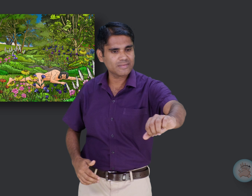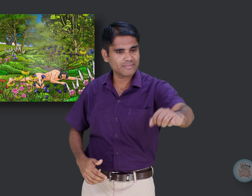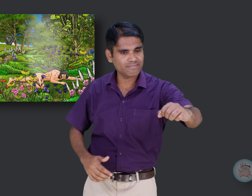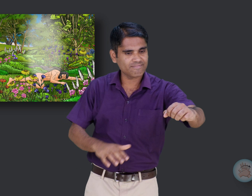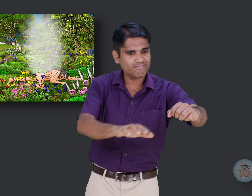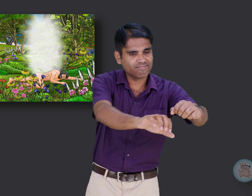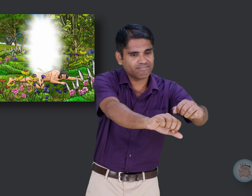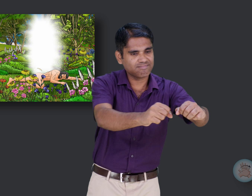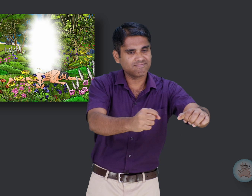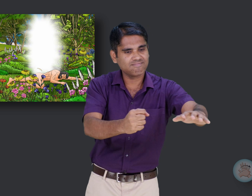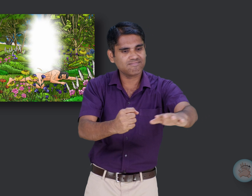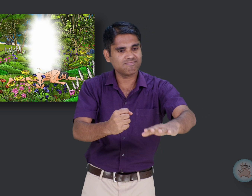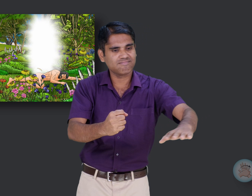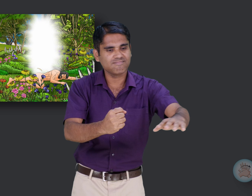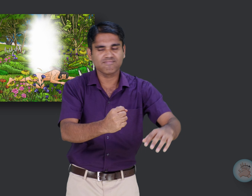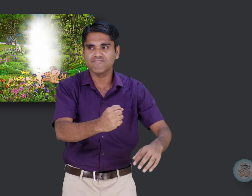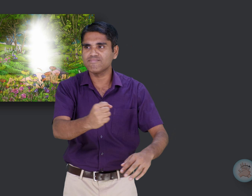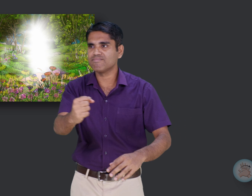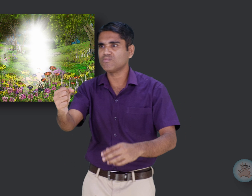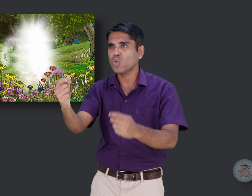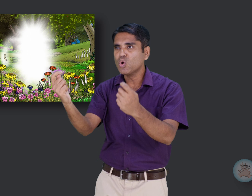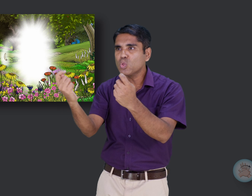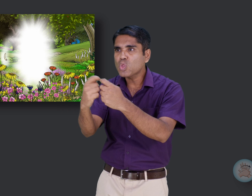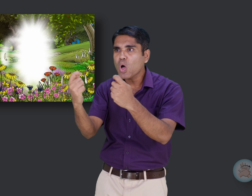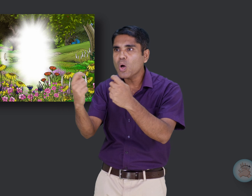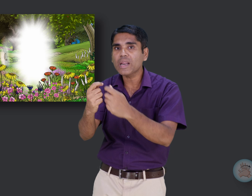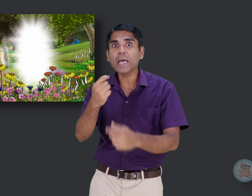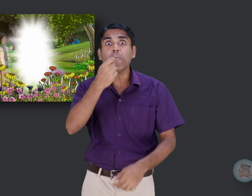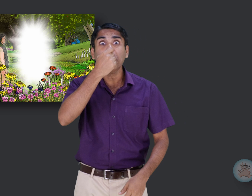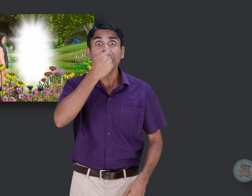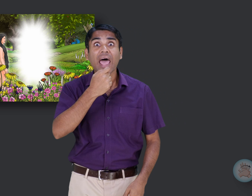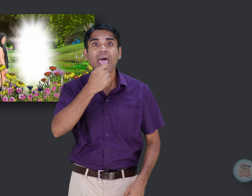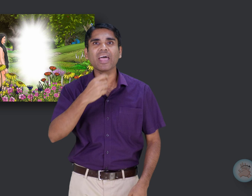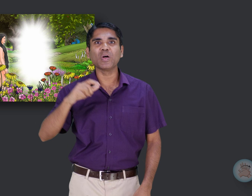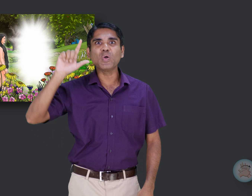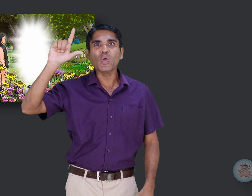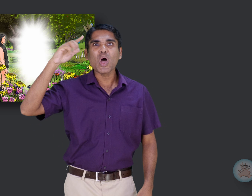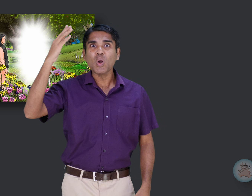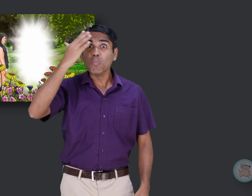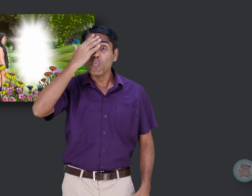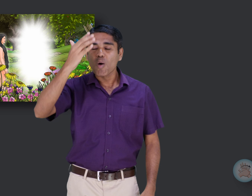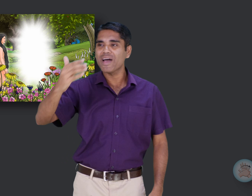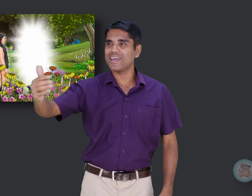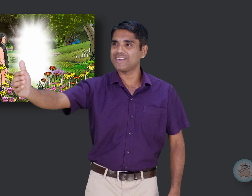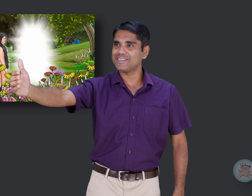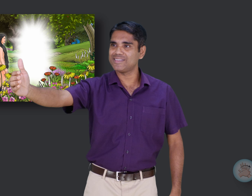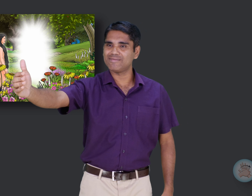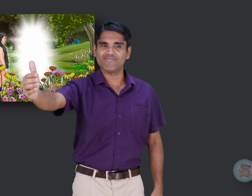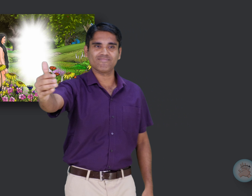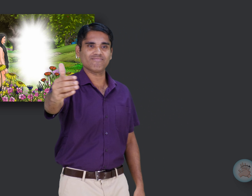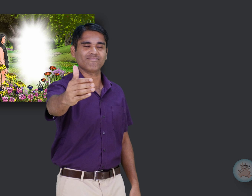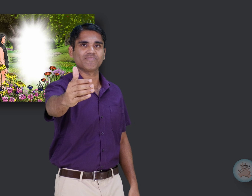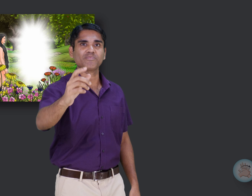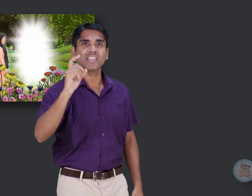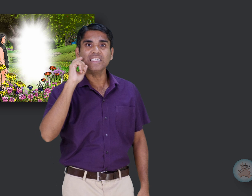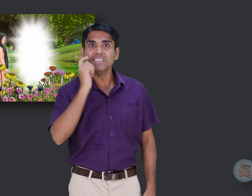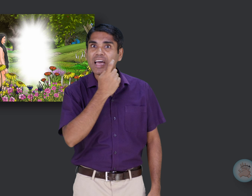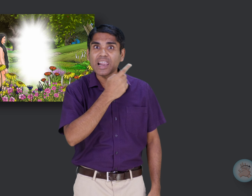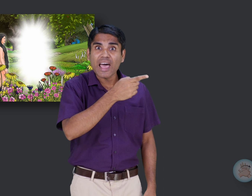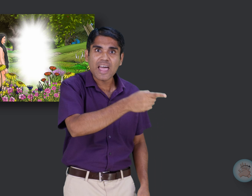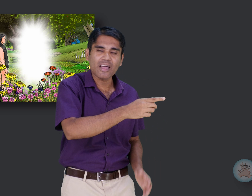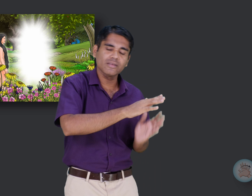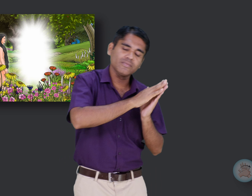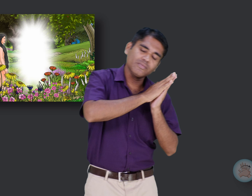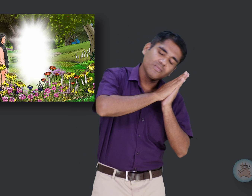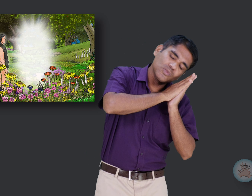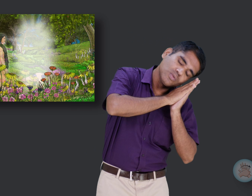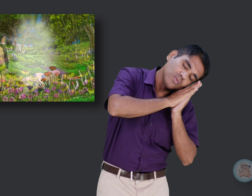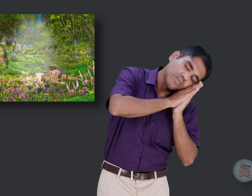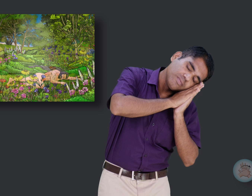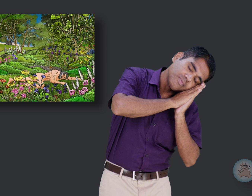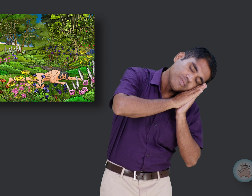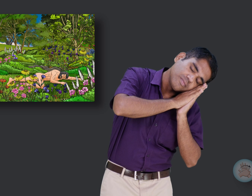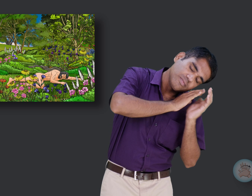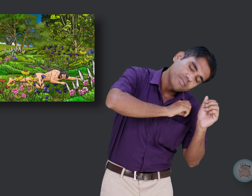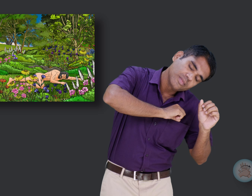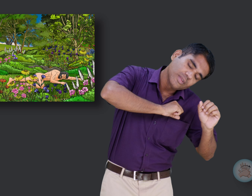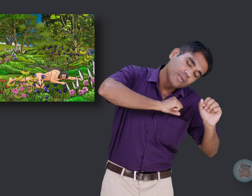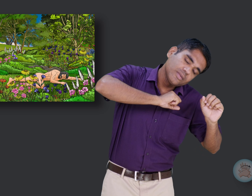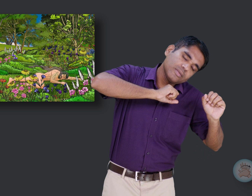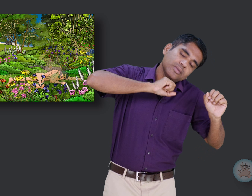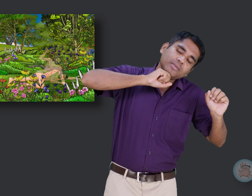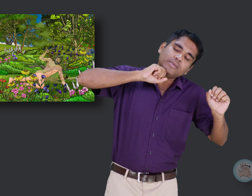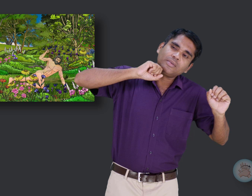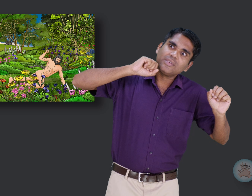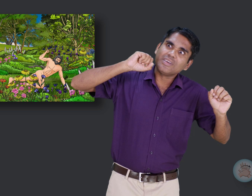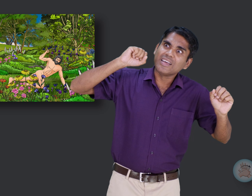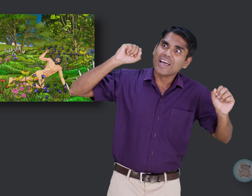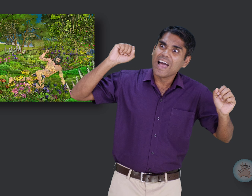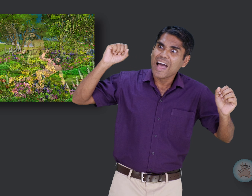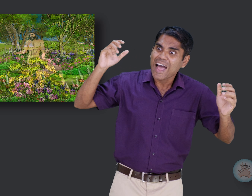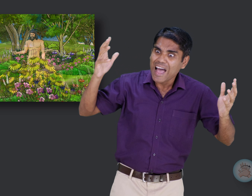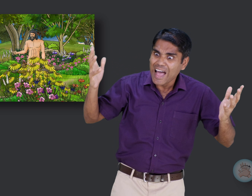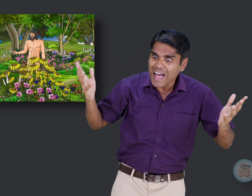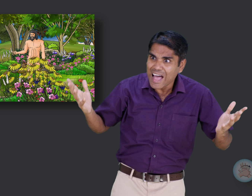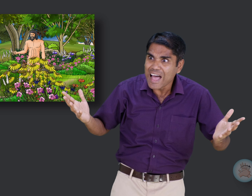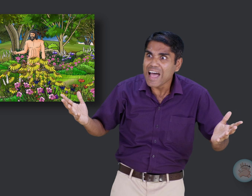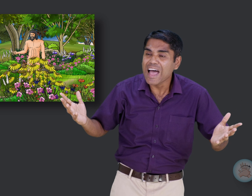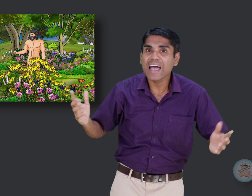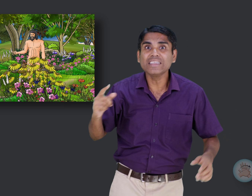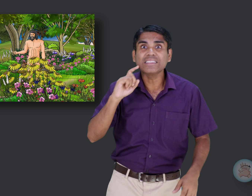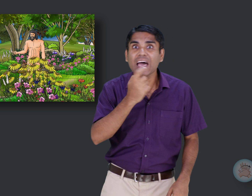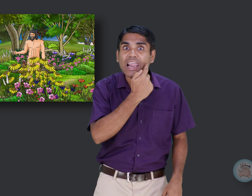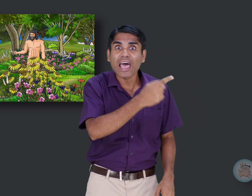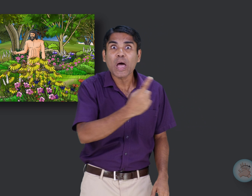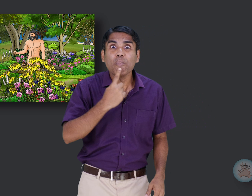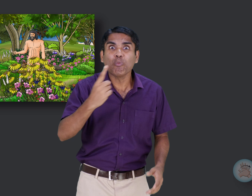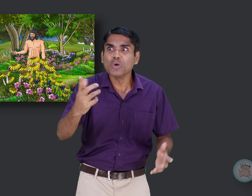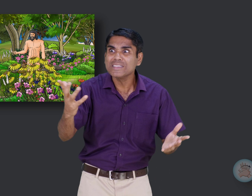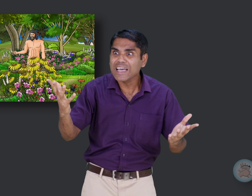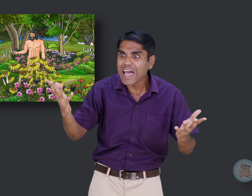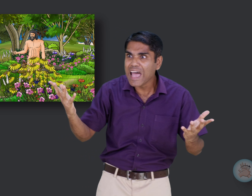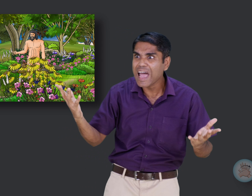And from the rib that the LORD God had taken from the man, He made a woman and brought her to him.